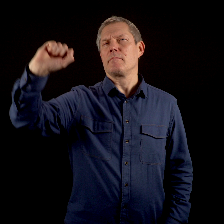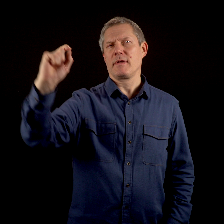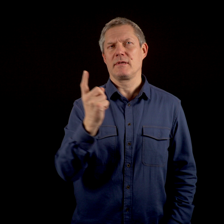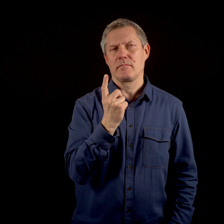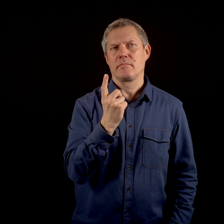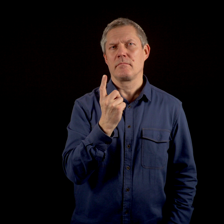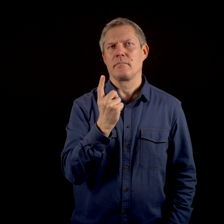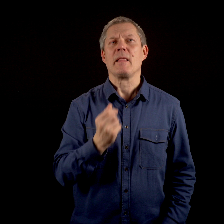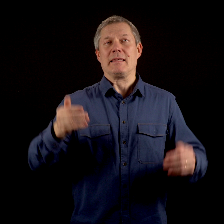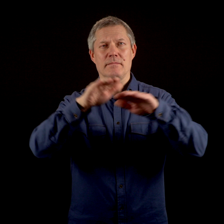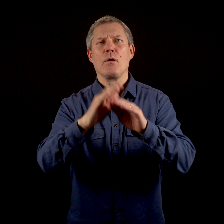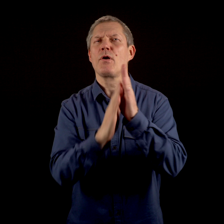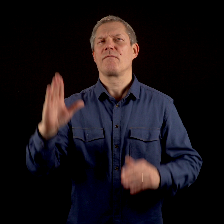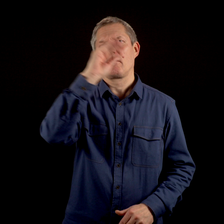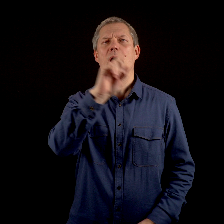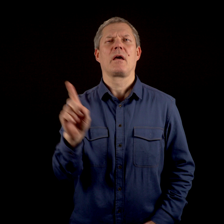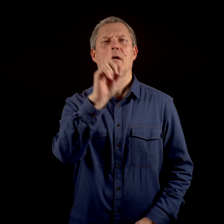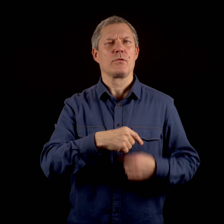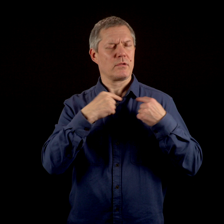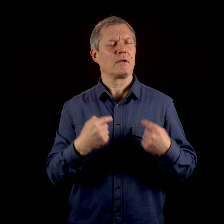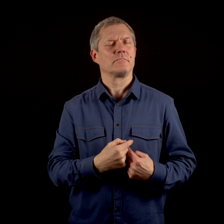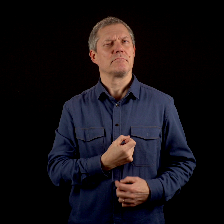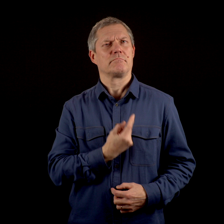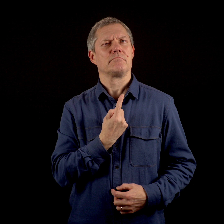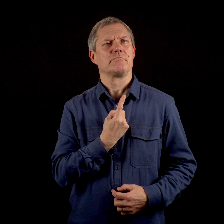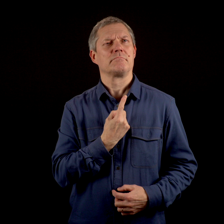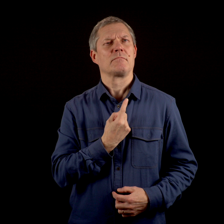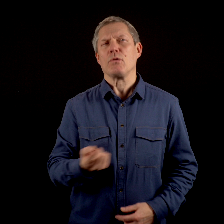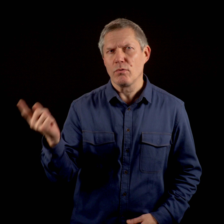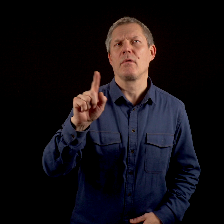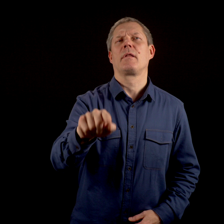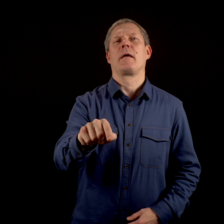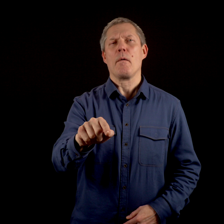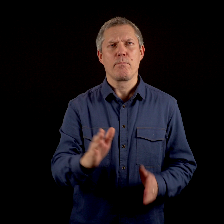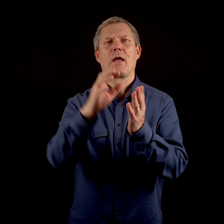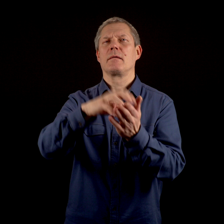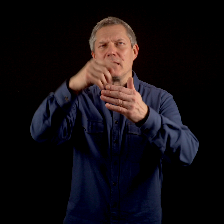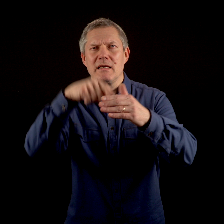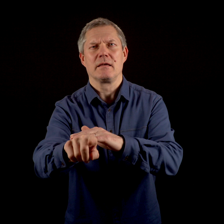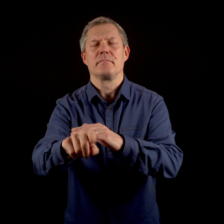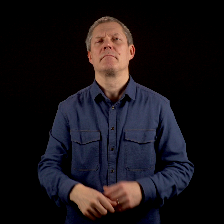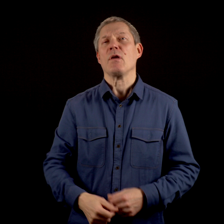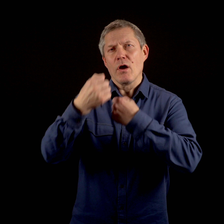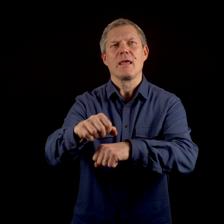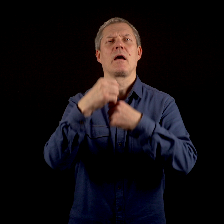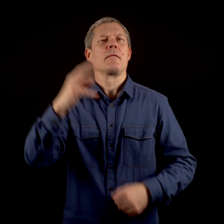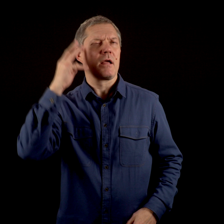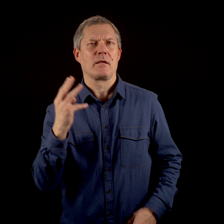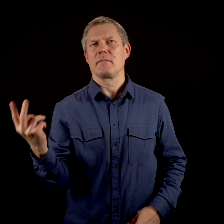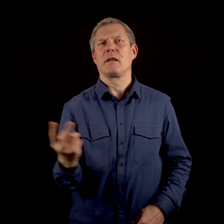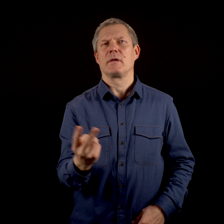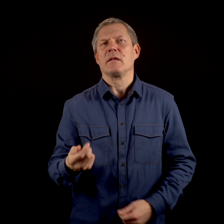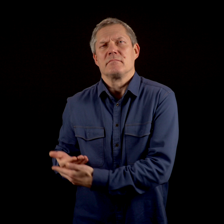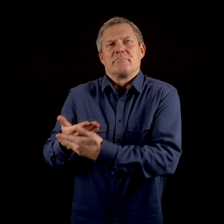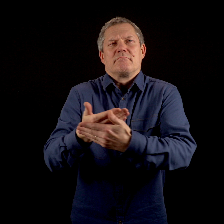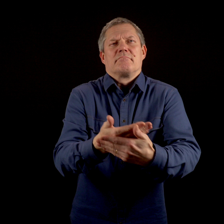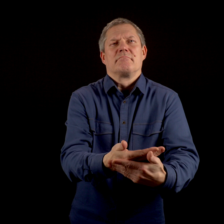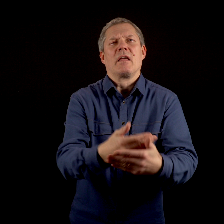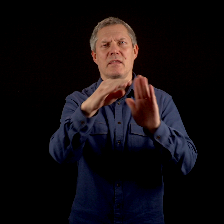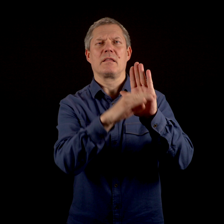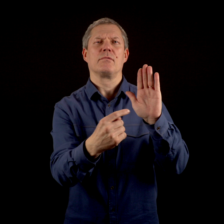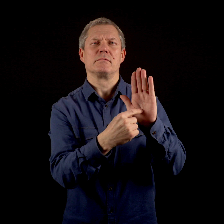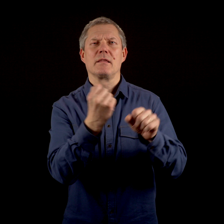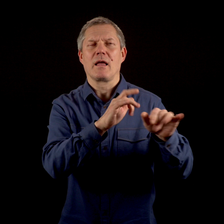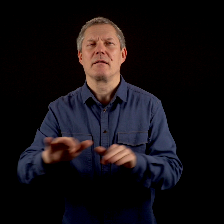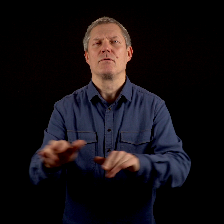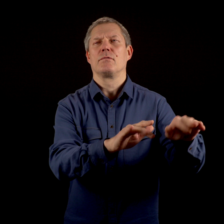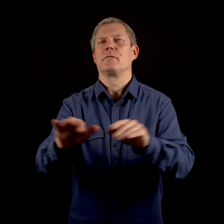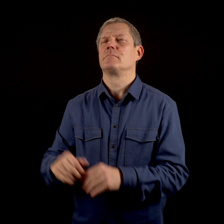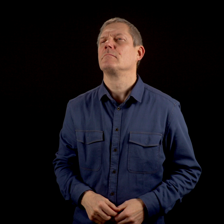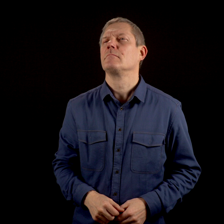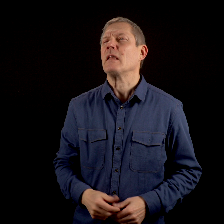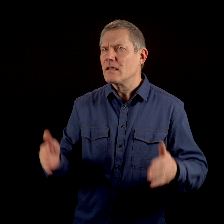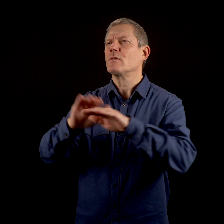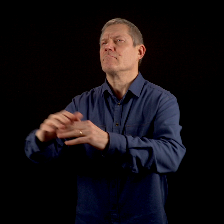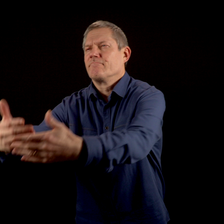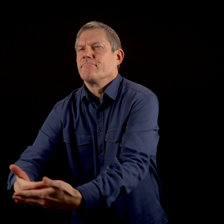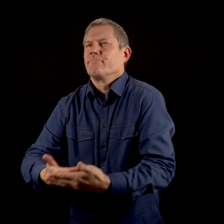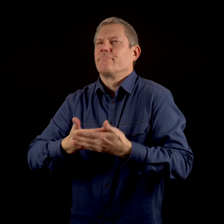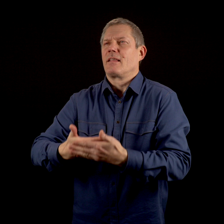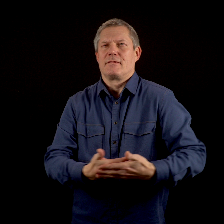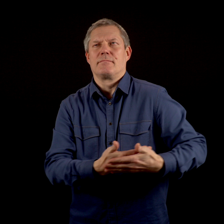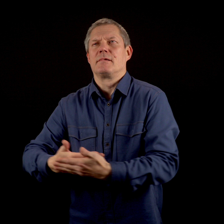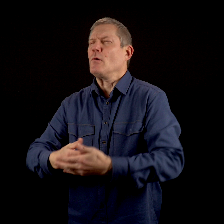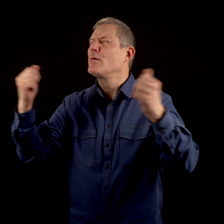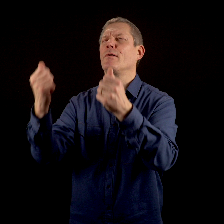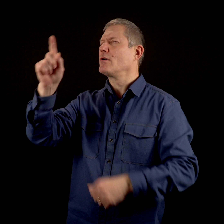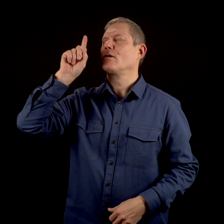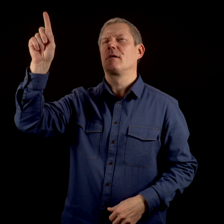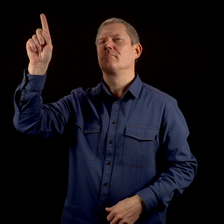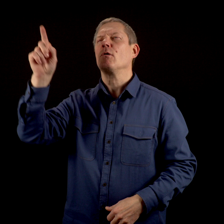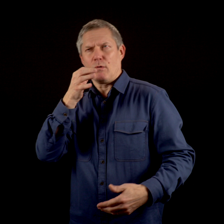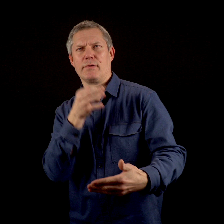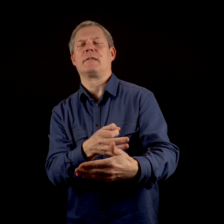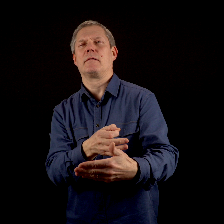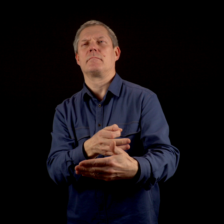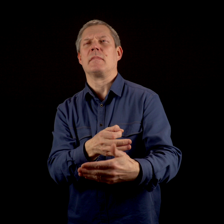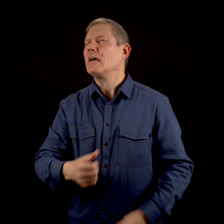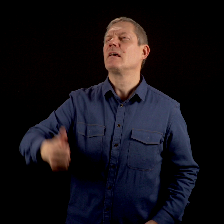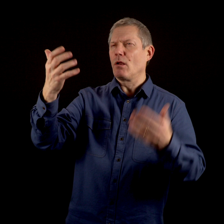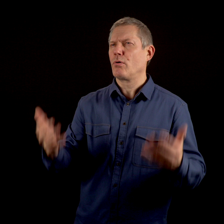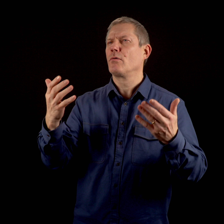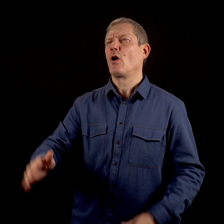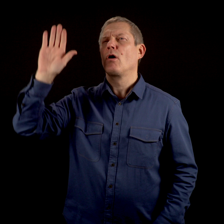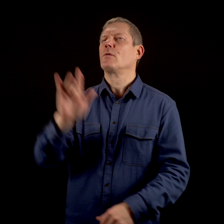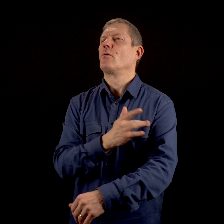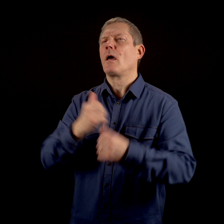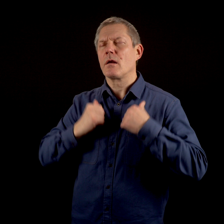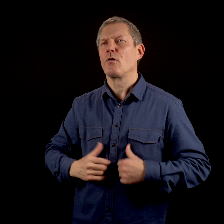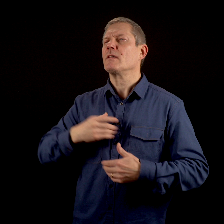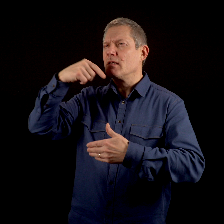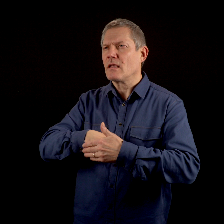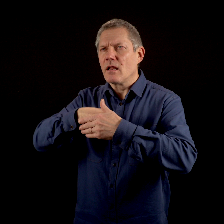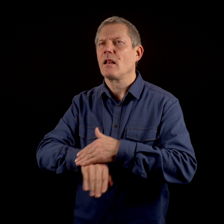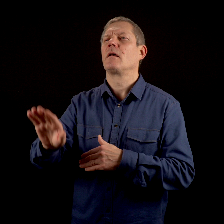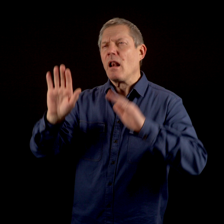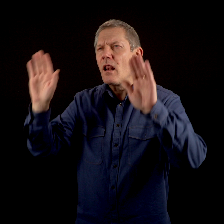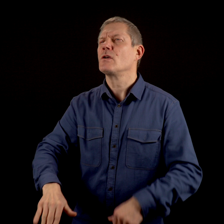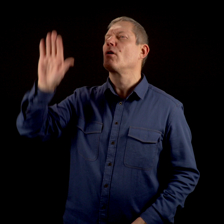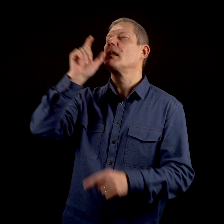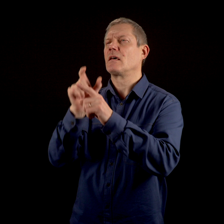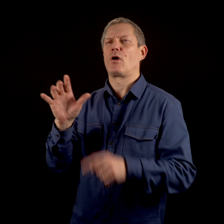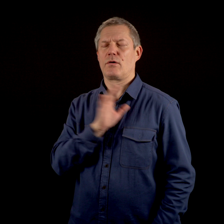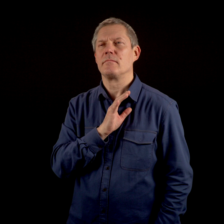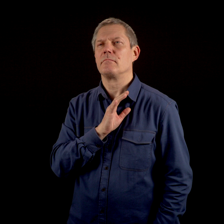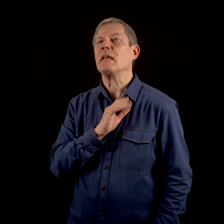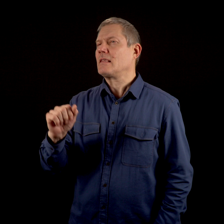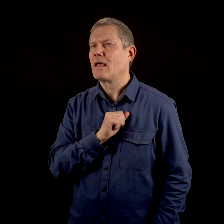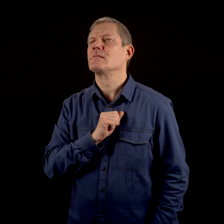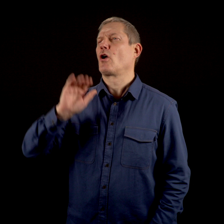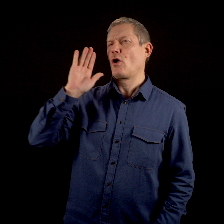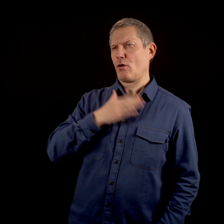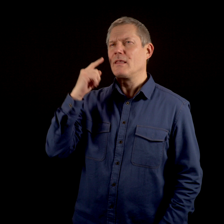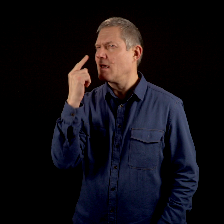And when the parents brought in the child Jesus to do for Him what was customary under the Law, Simeon took Him in his arms and blessed God, saying: “Sovereign Lord, as You have promised, You now dismiss Your servant in peace.